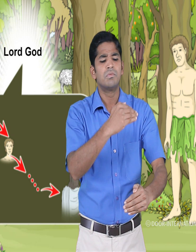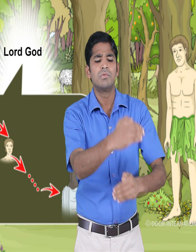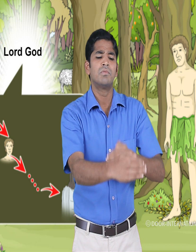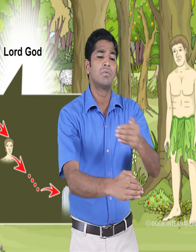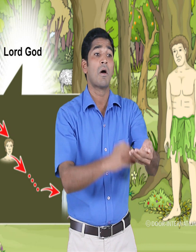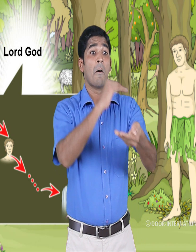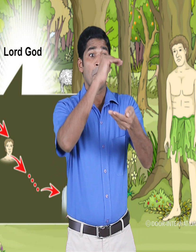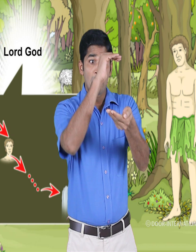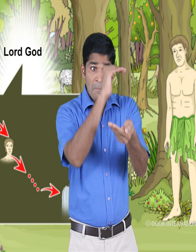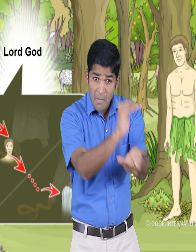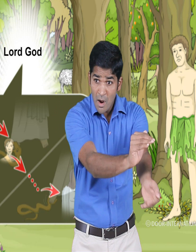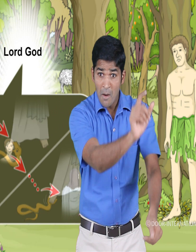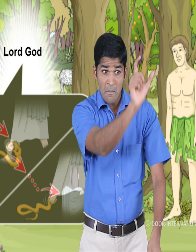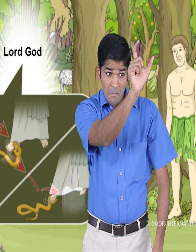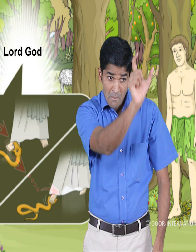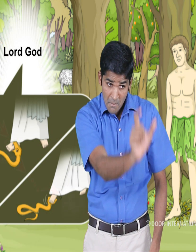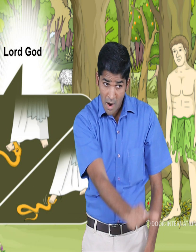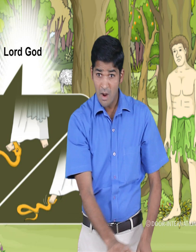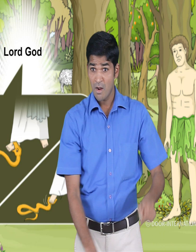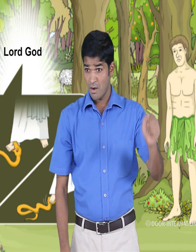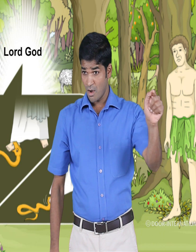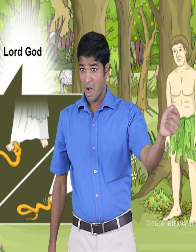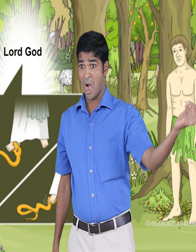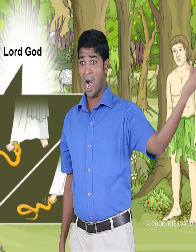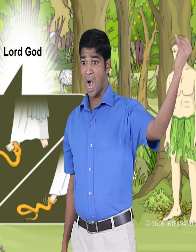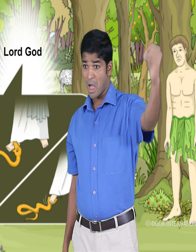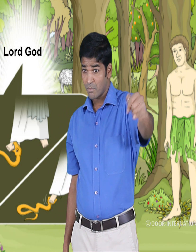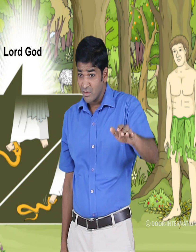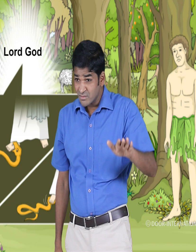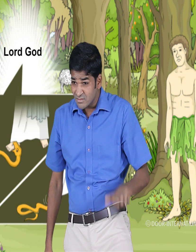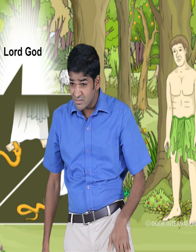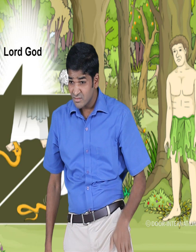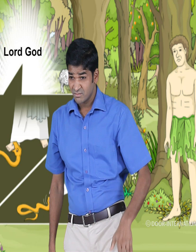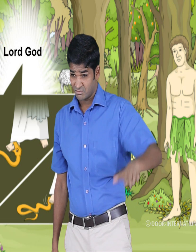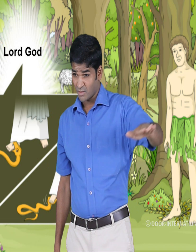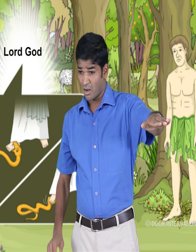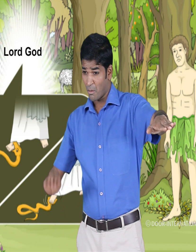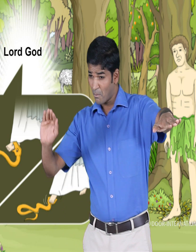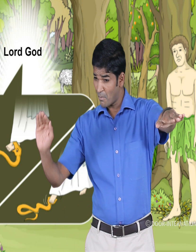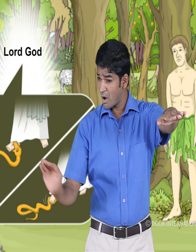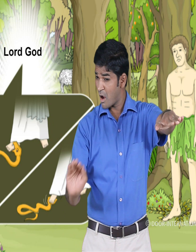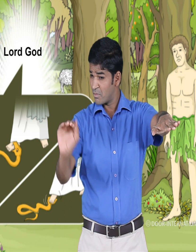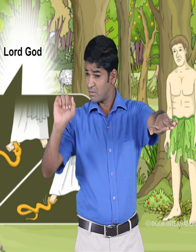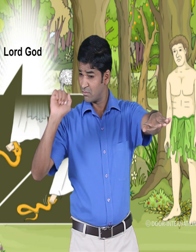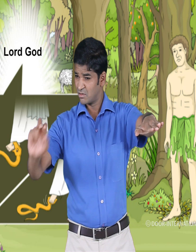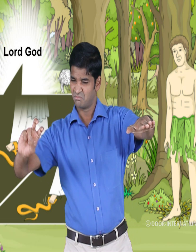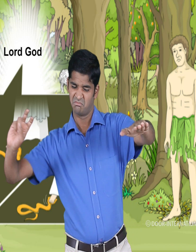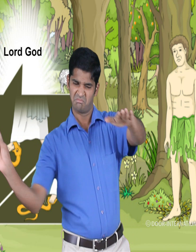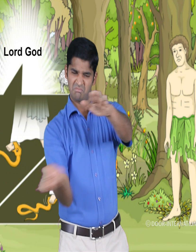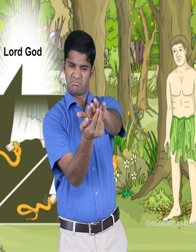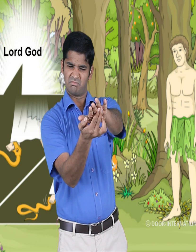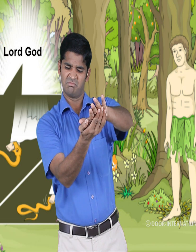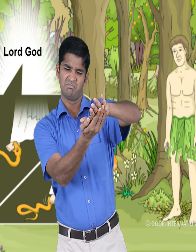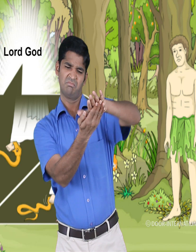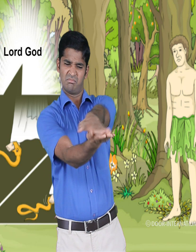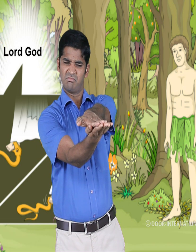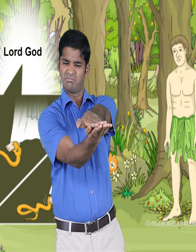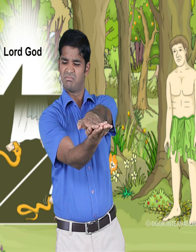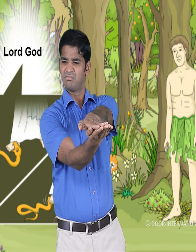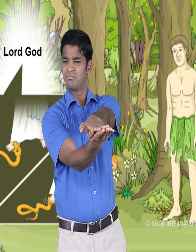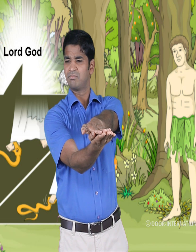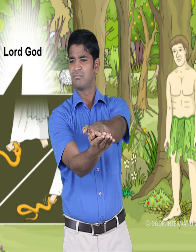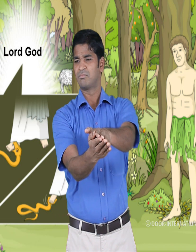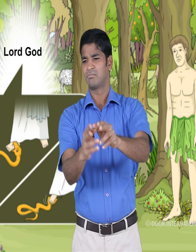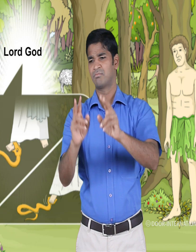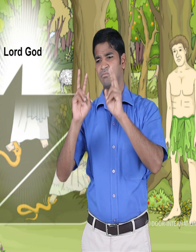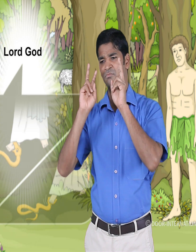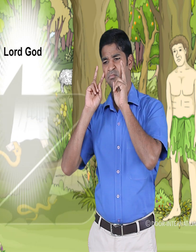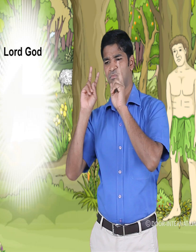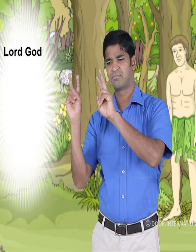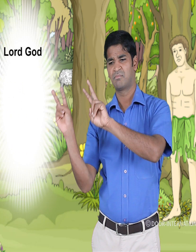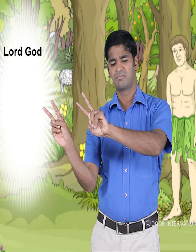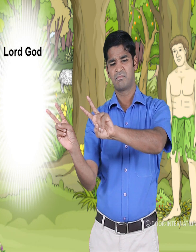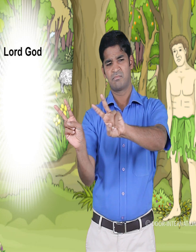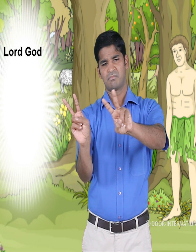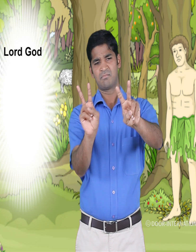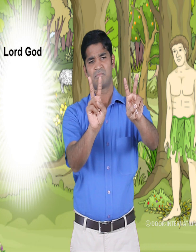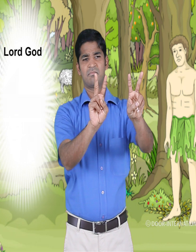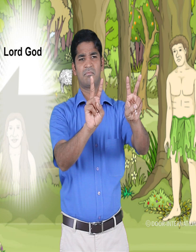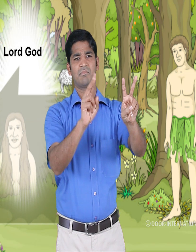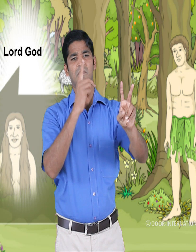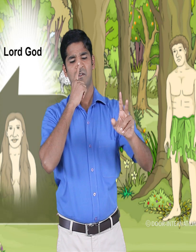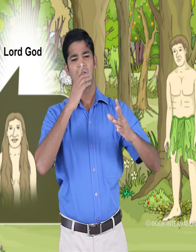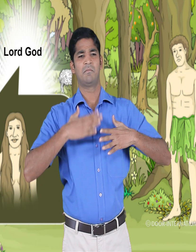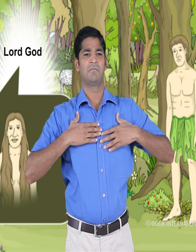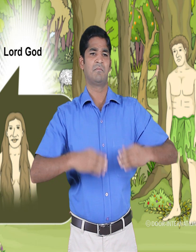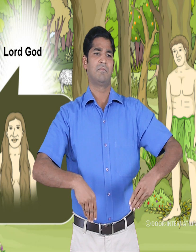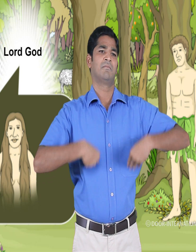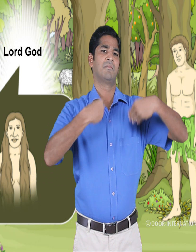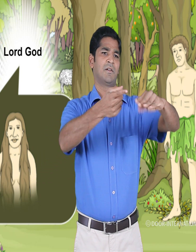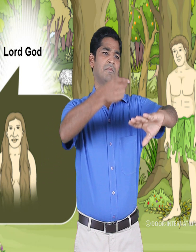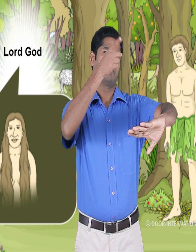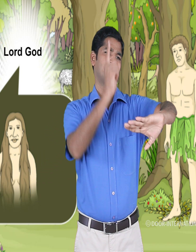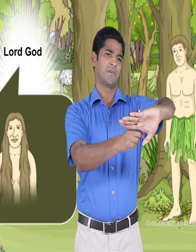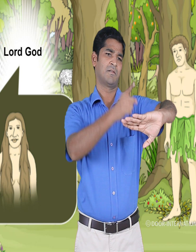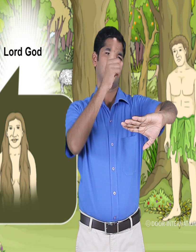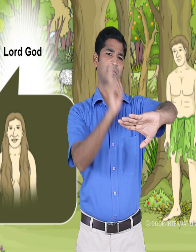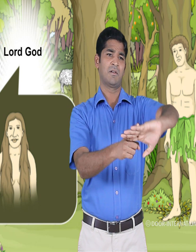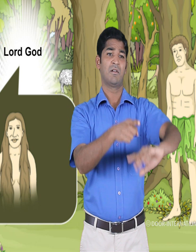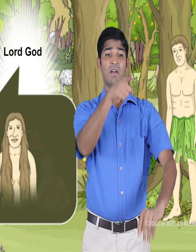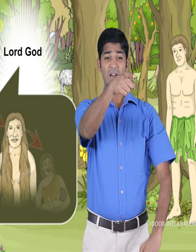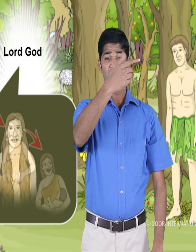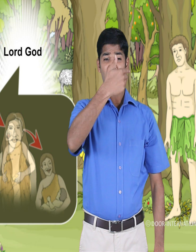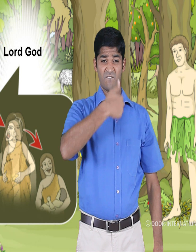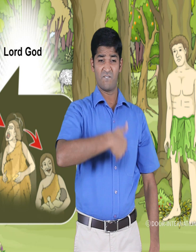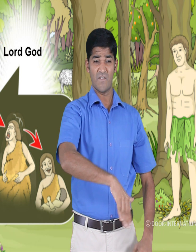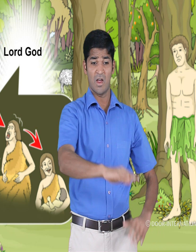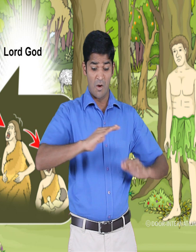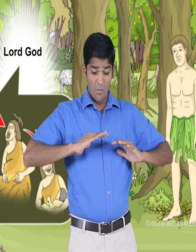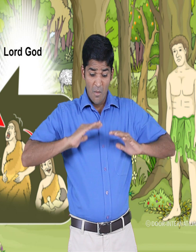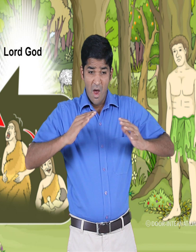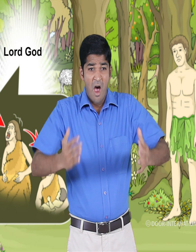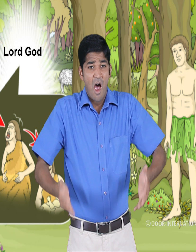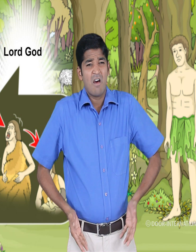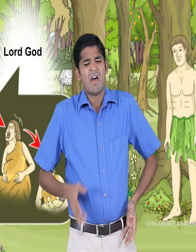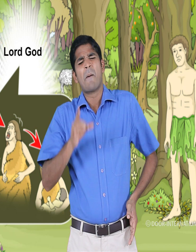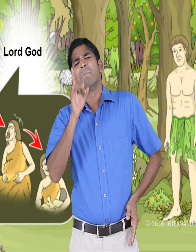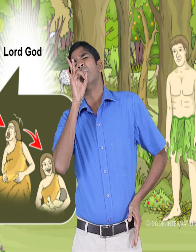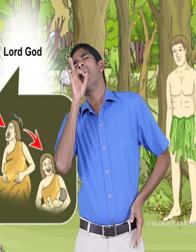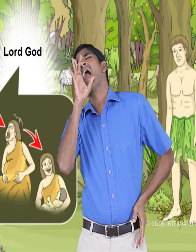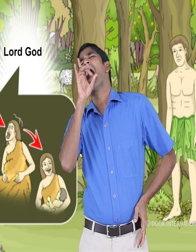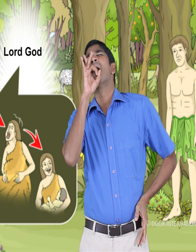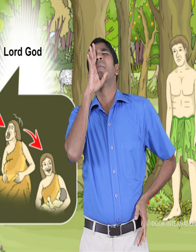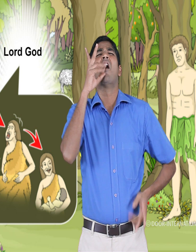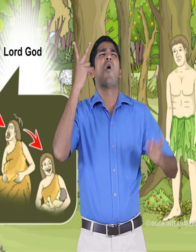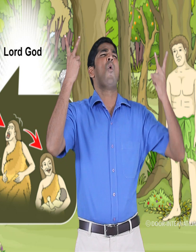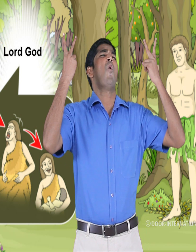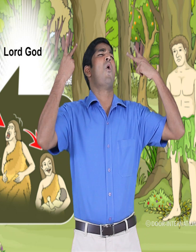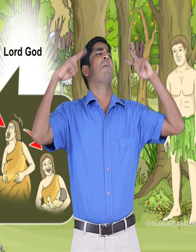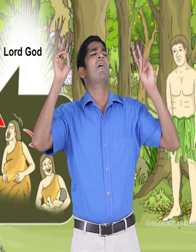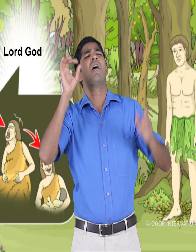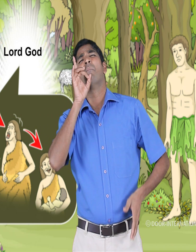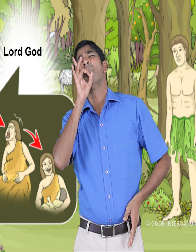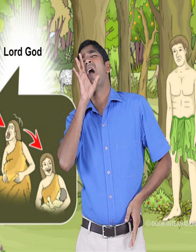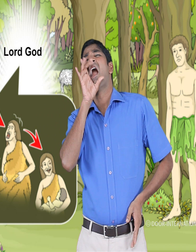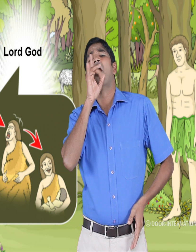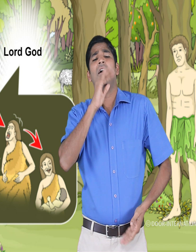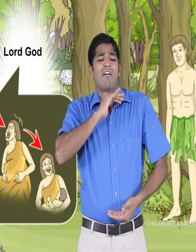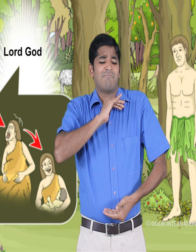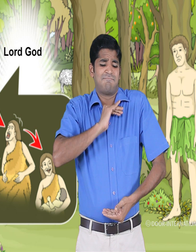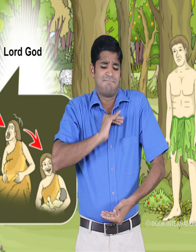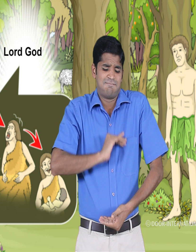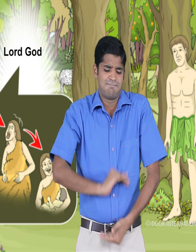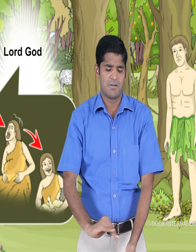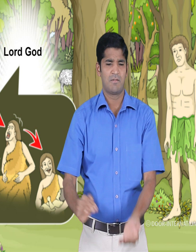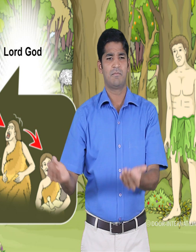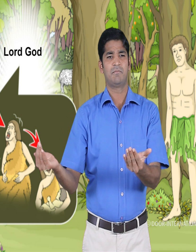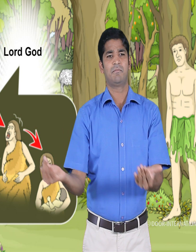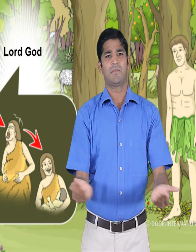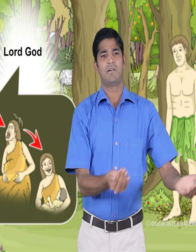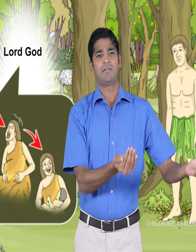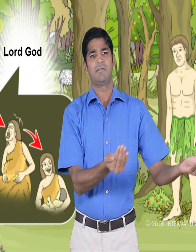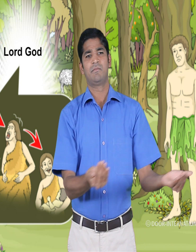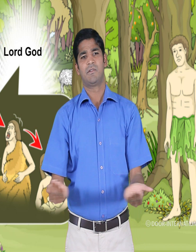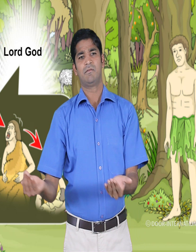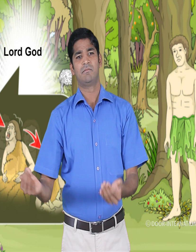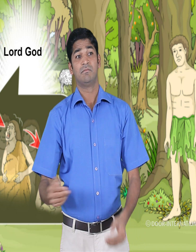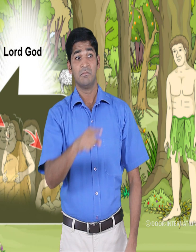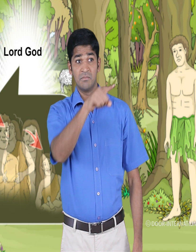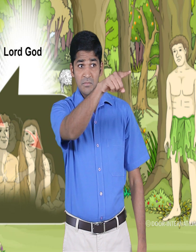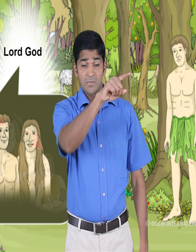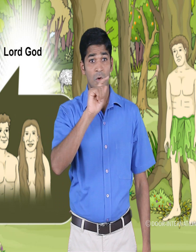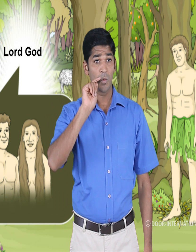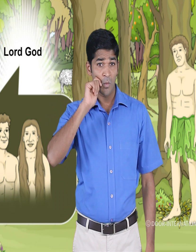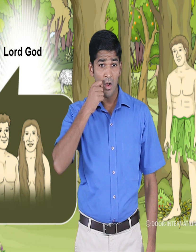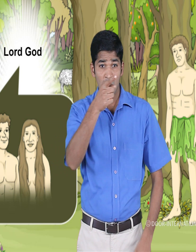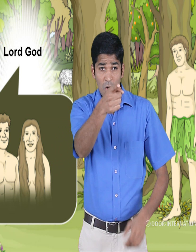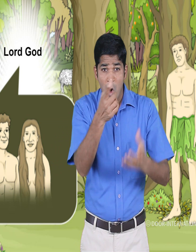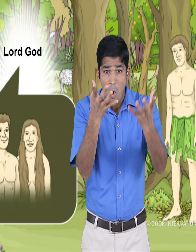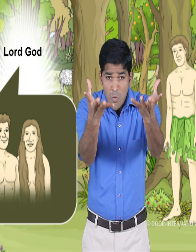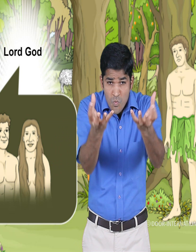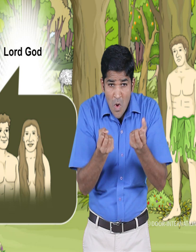He will crush your head, and you will strike his heel.” To the woman He said: “I will sharply increase your pain in childbirth; in pain you will bring forth children.